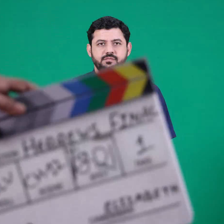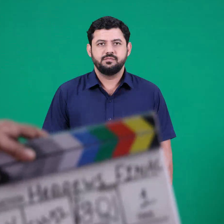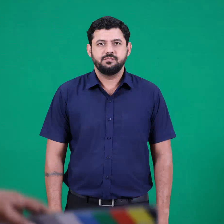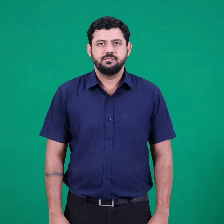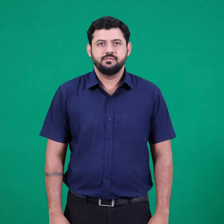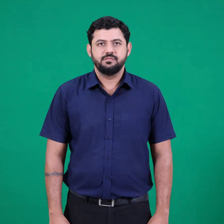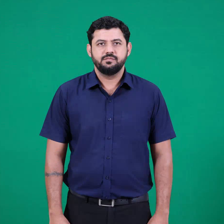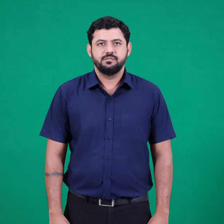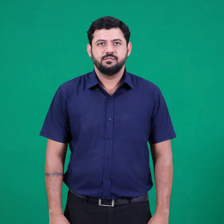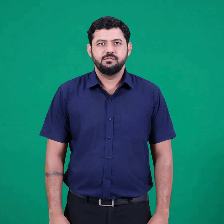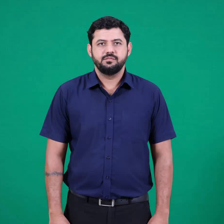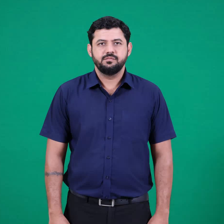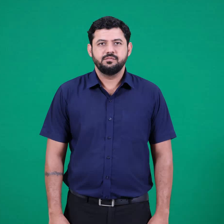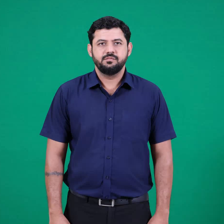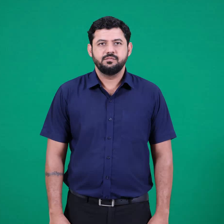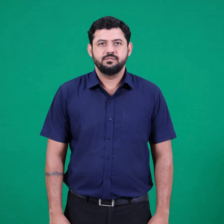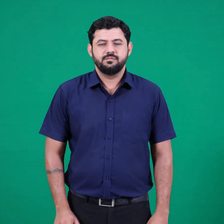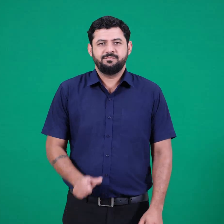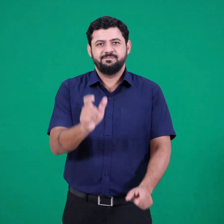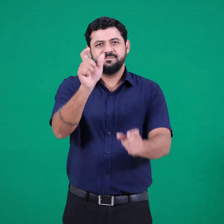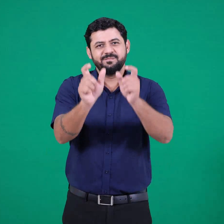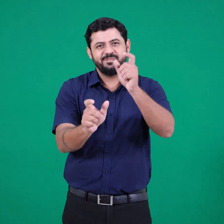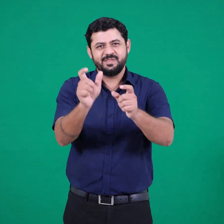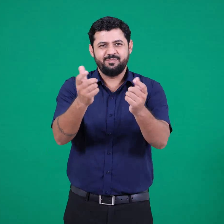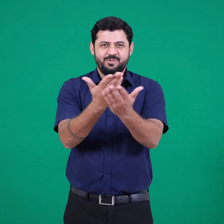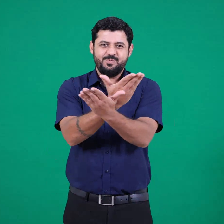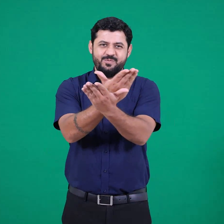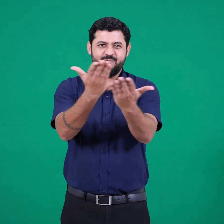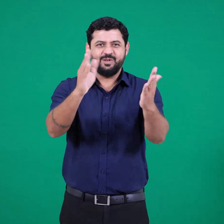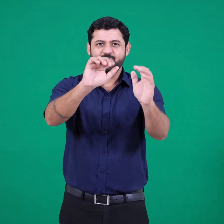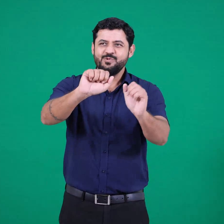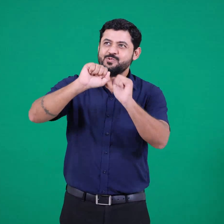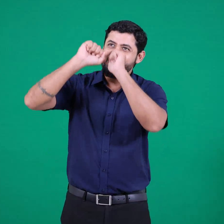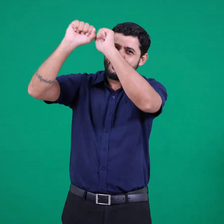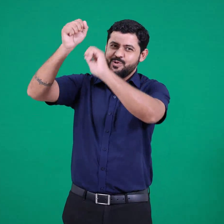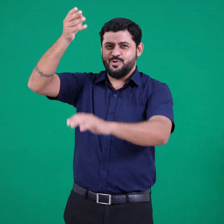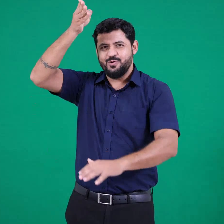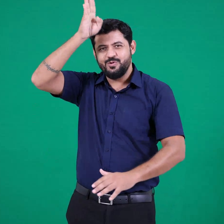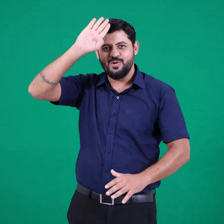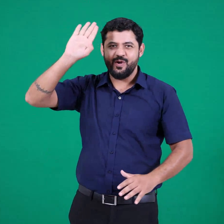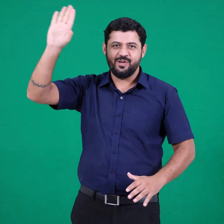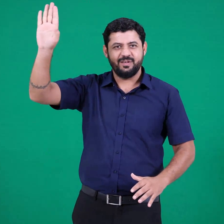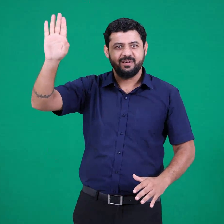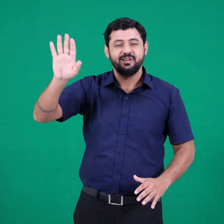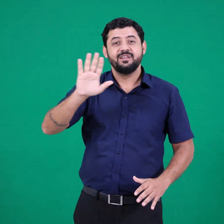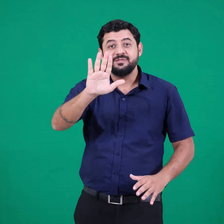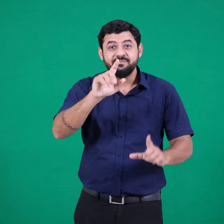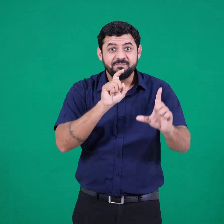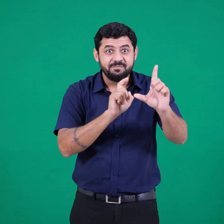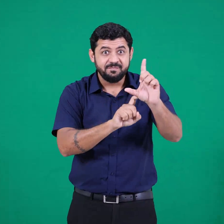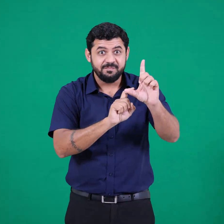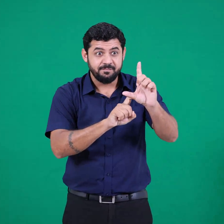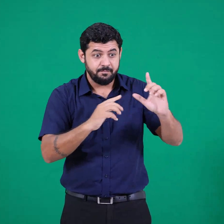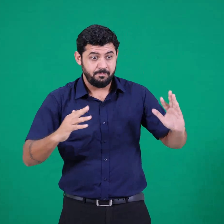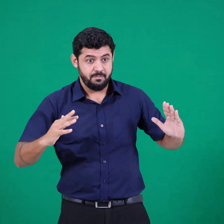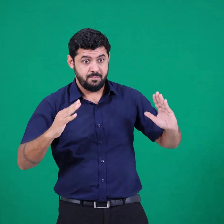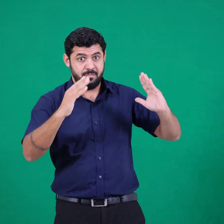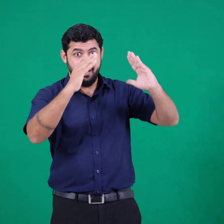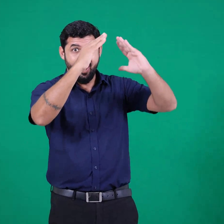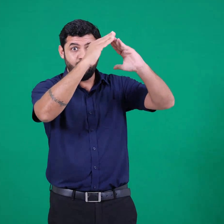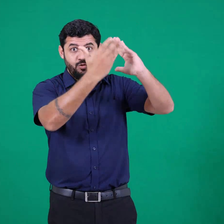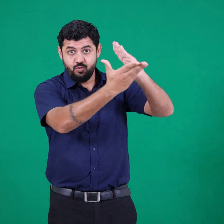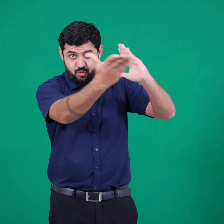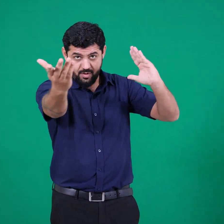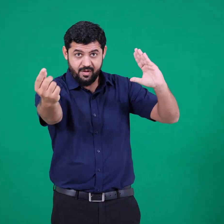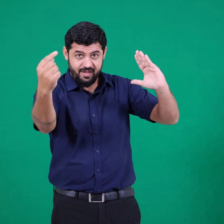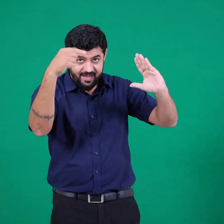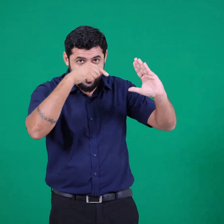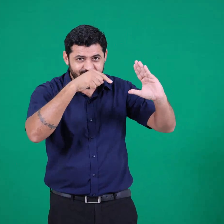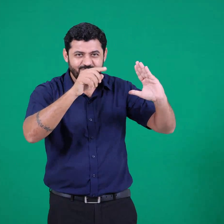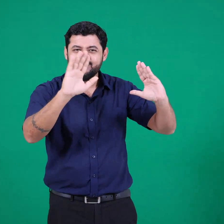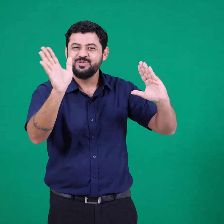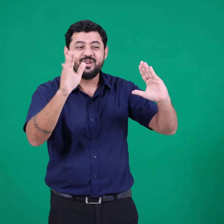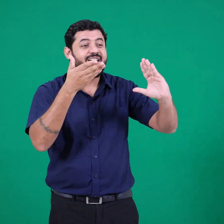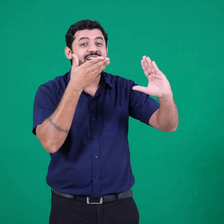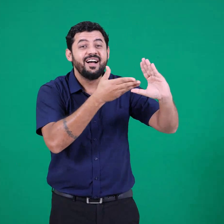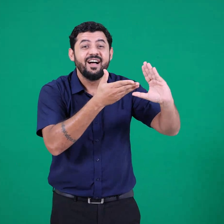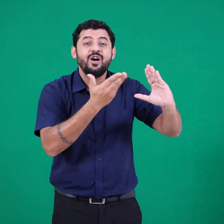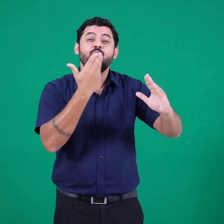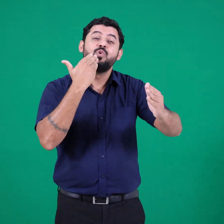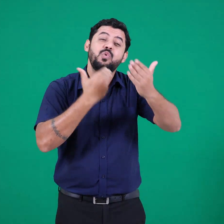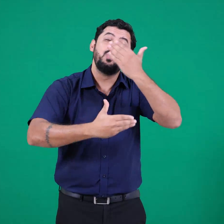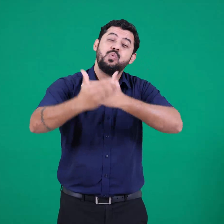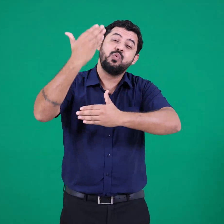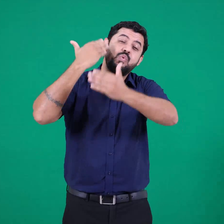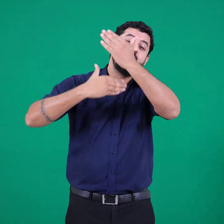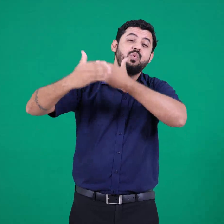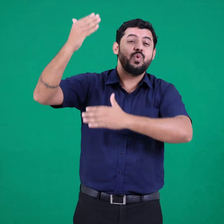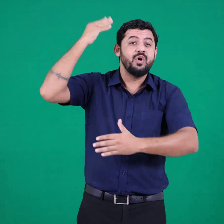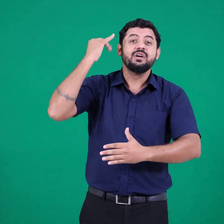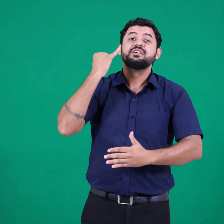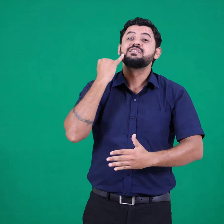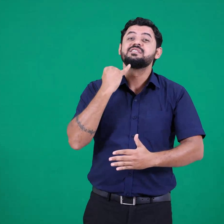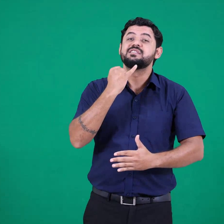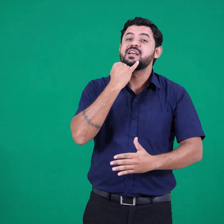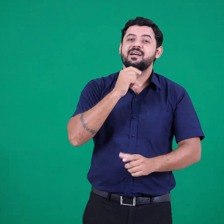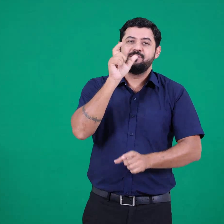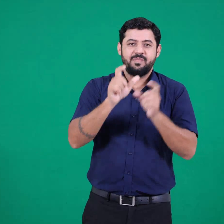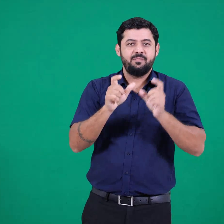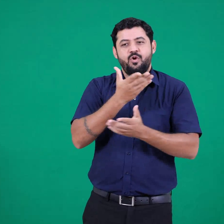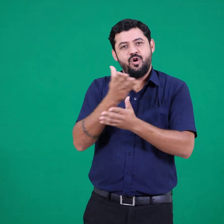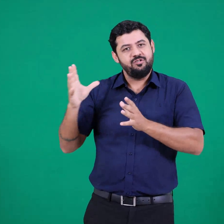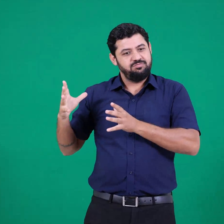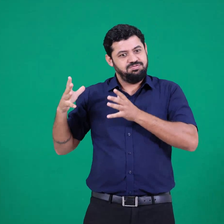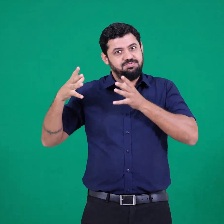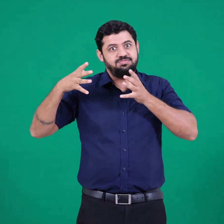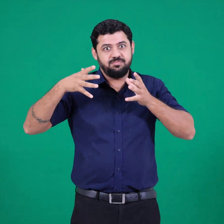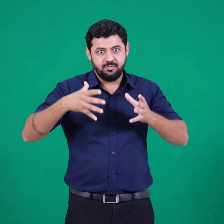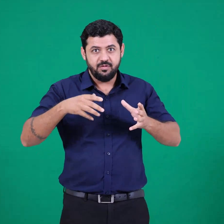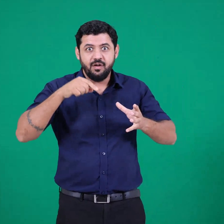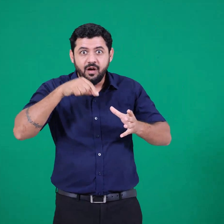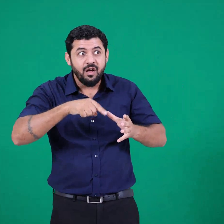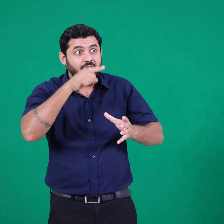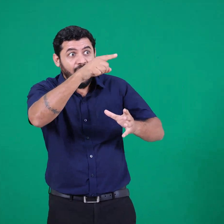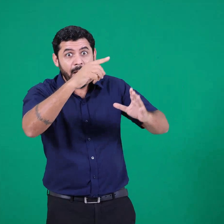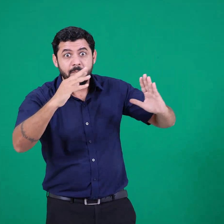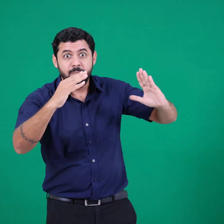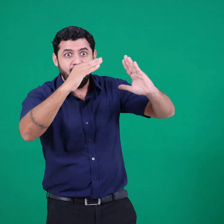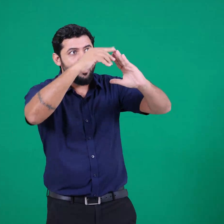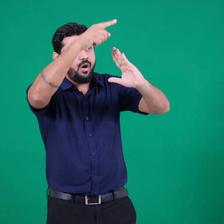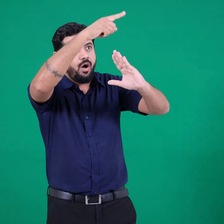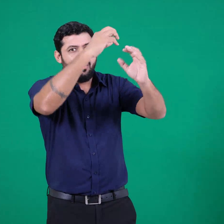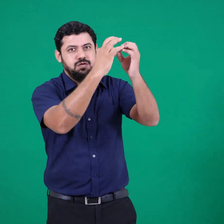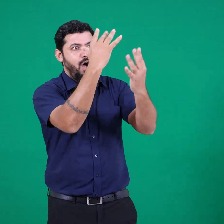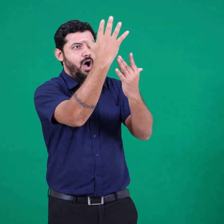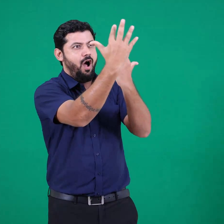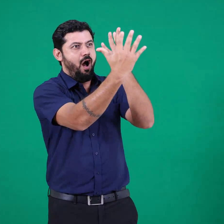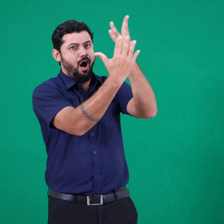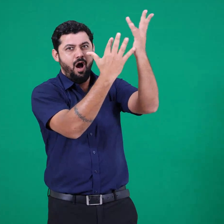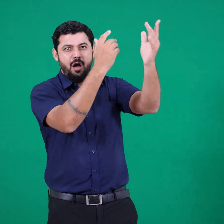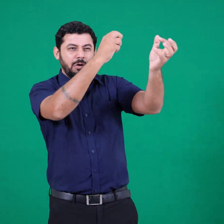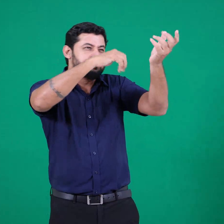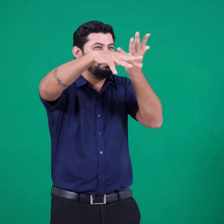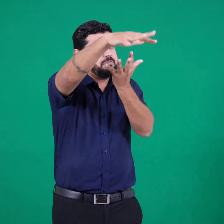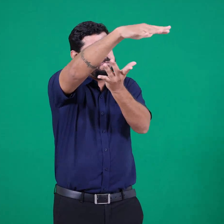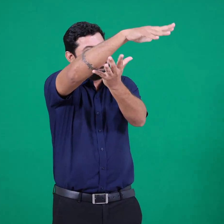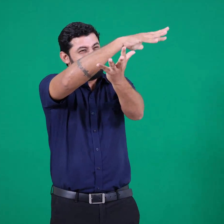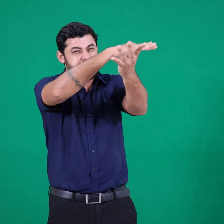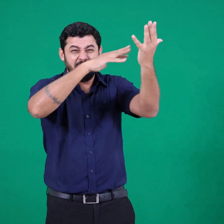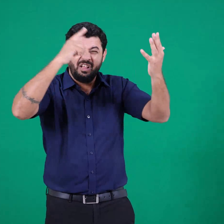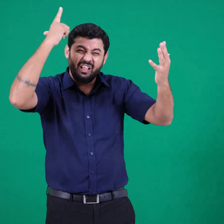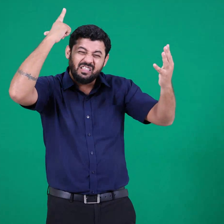For you have not come to a mountain that can be touched and that is burning with fire;